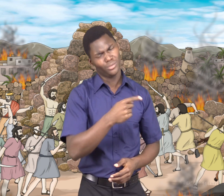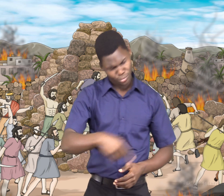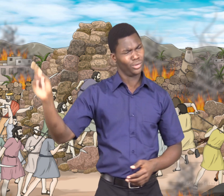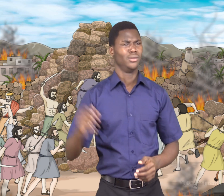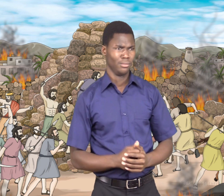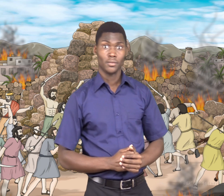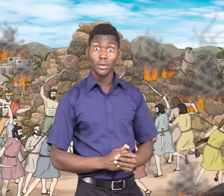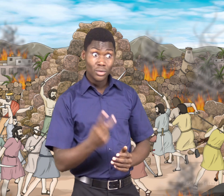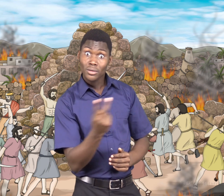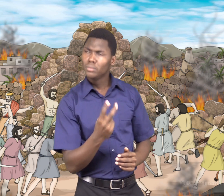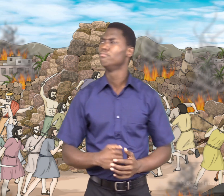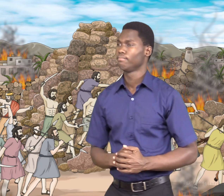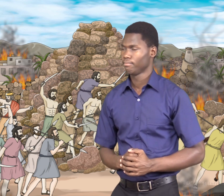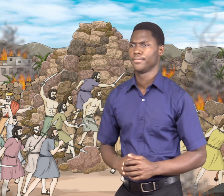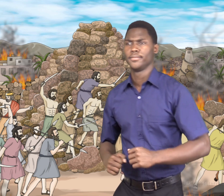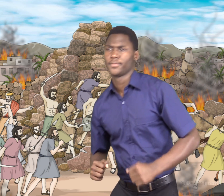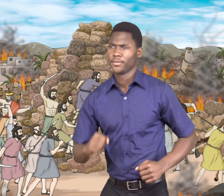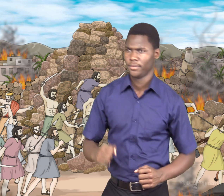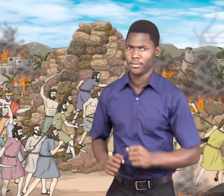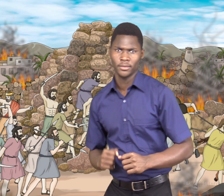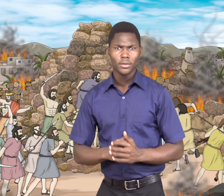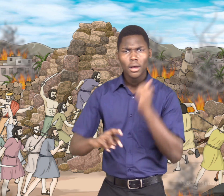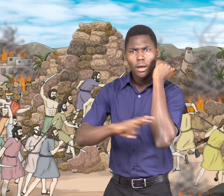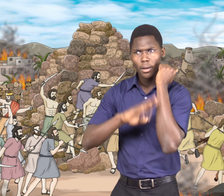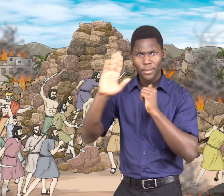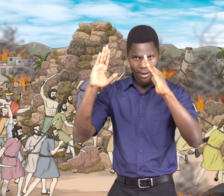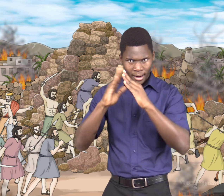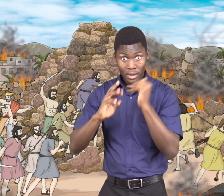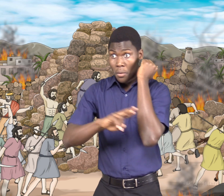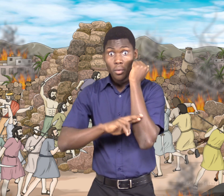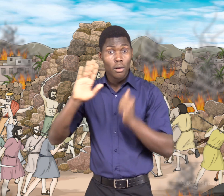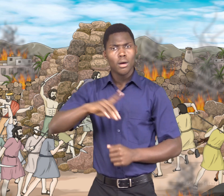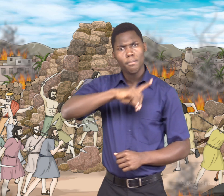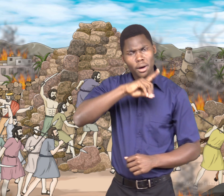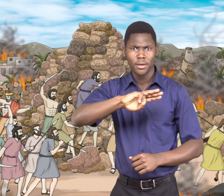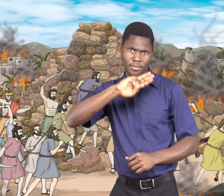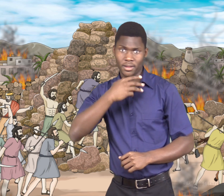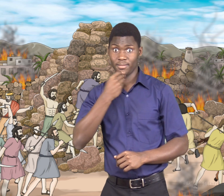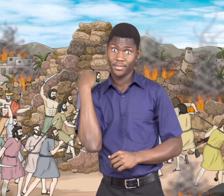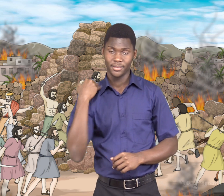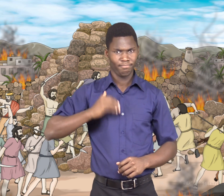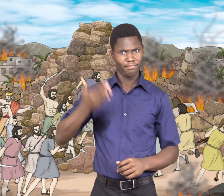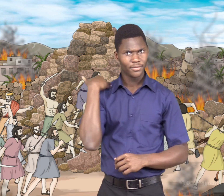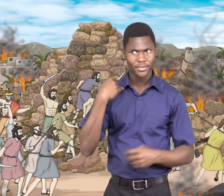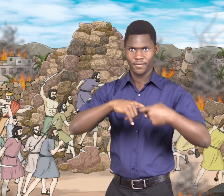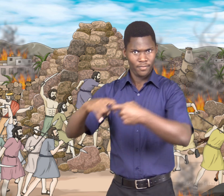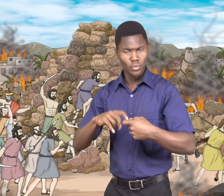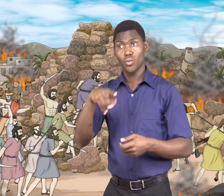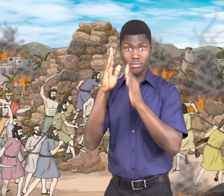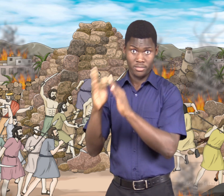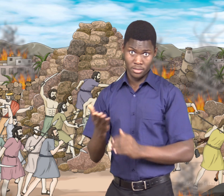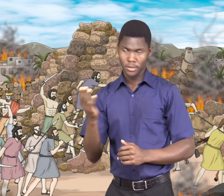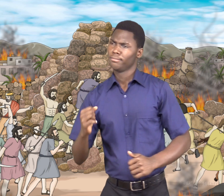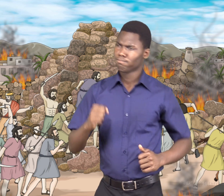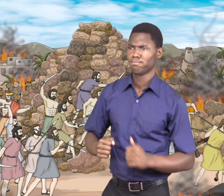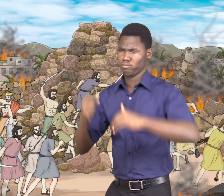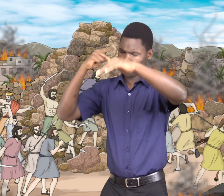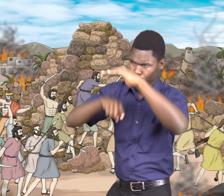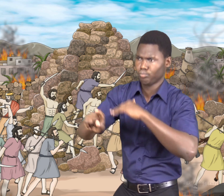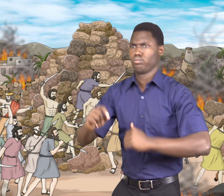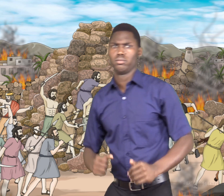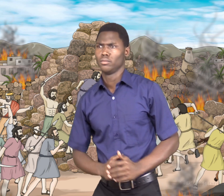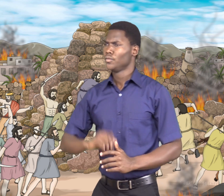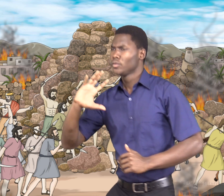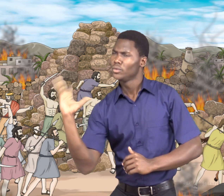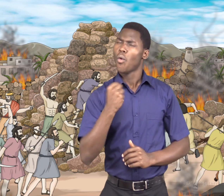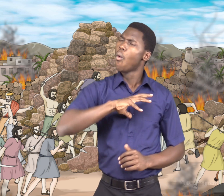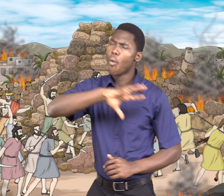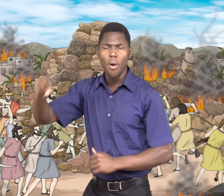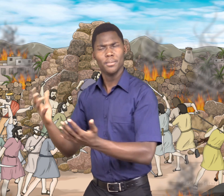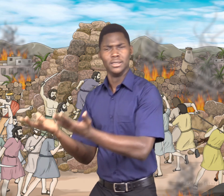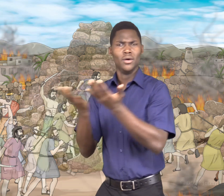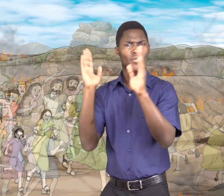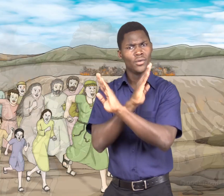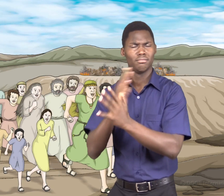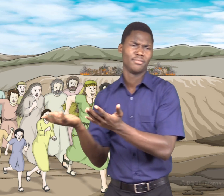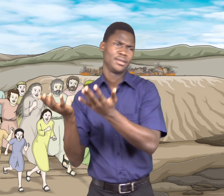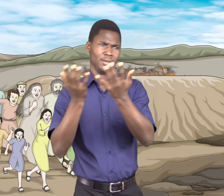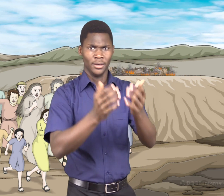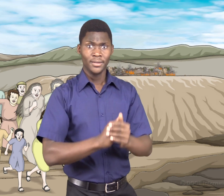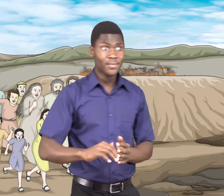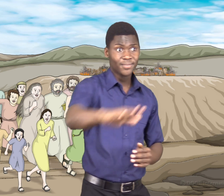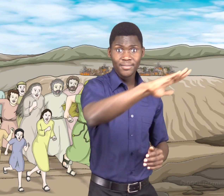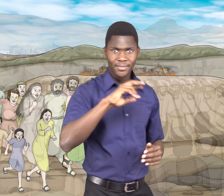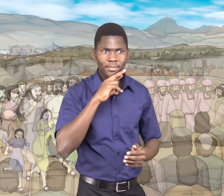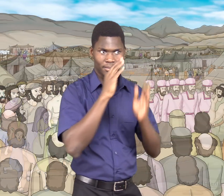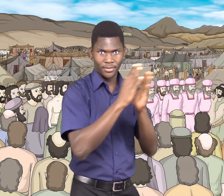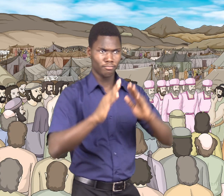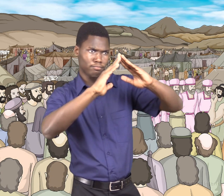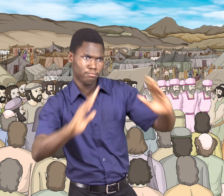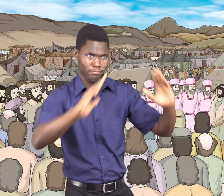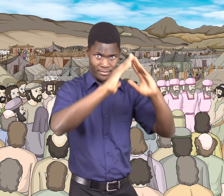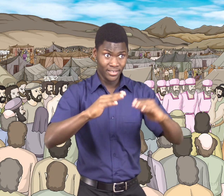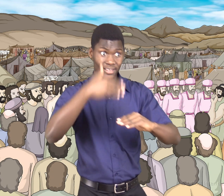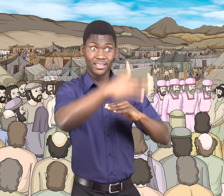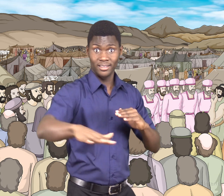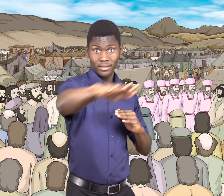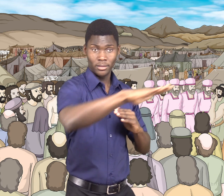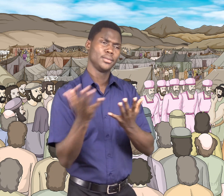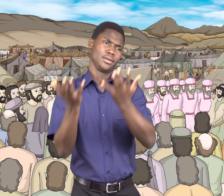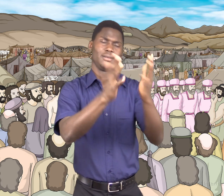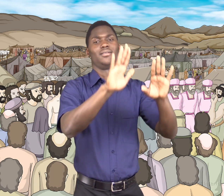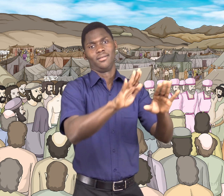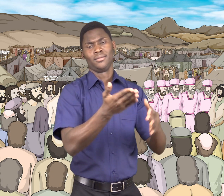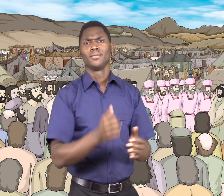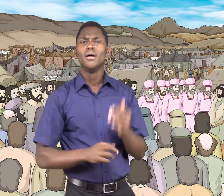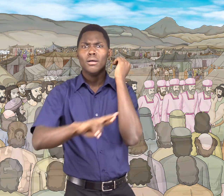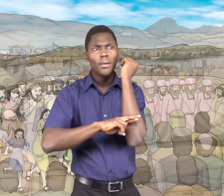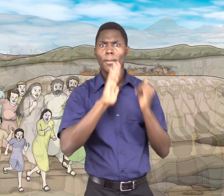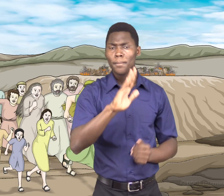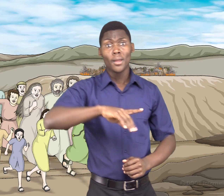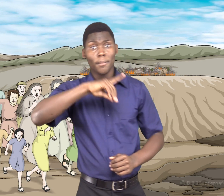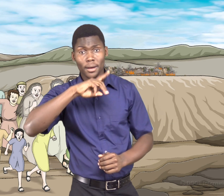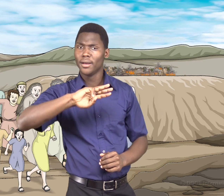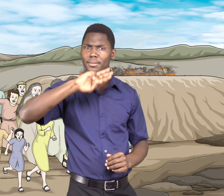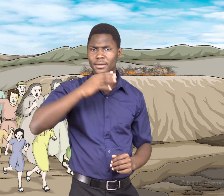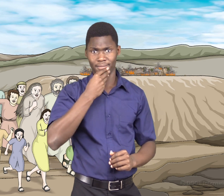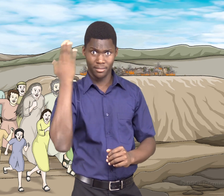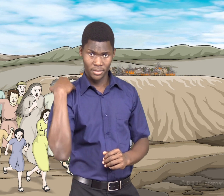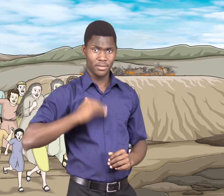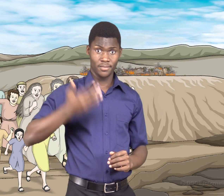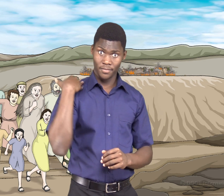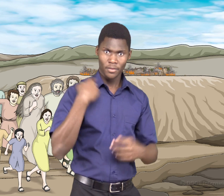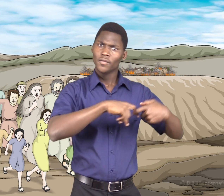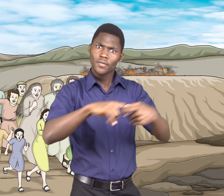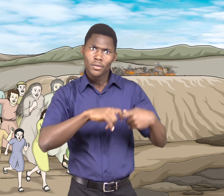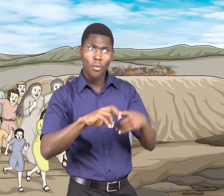Meanwhile, Joshua told the two men who had spied out the land, “Go into the house of the prostitute and bring out the woman and all who are with her, just as you promised her.”